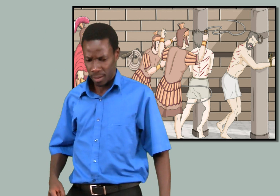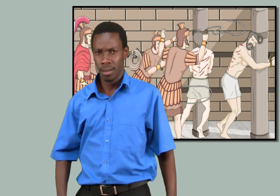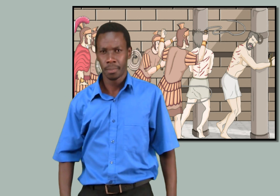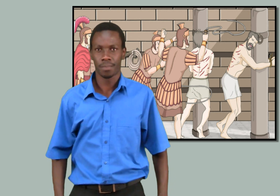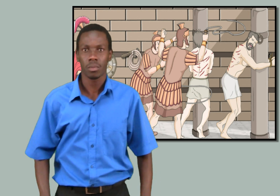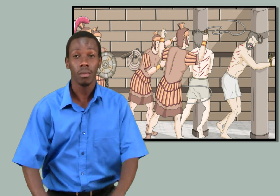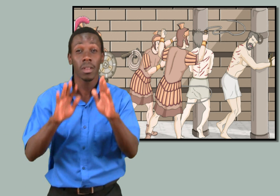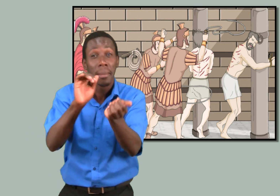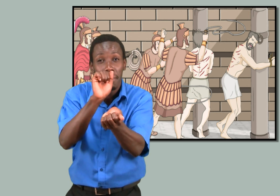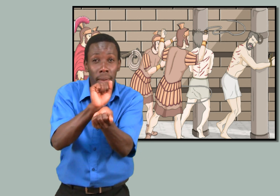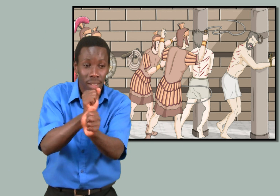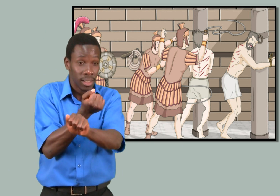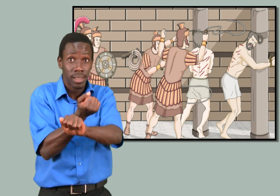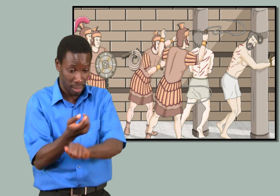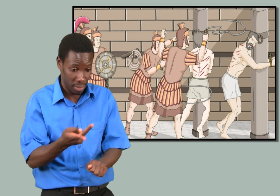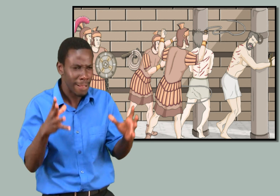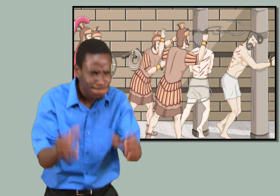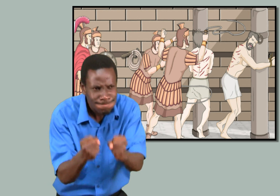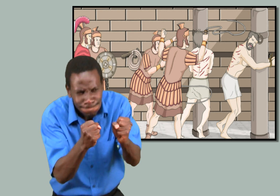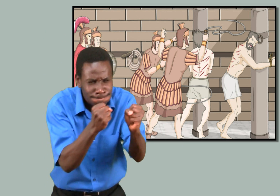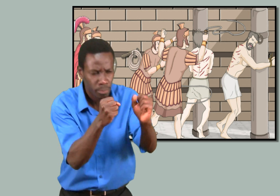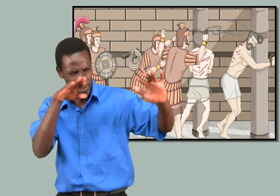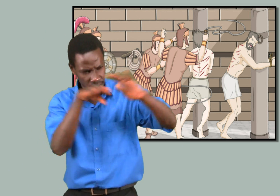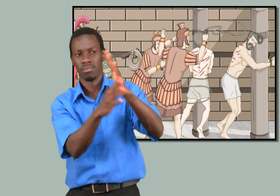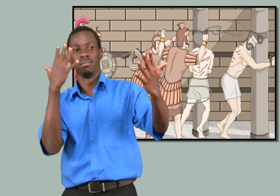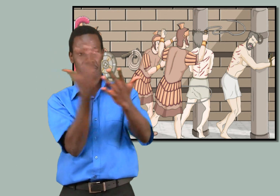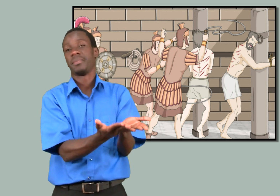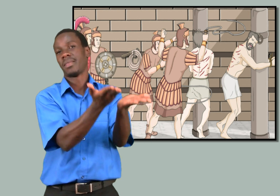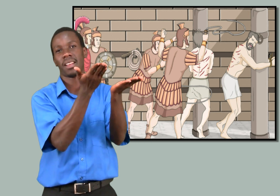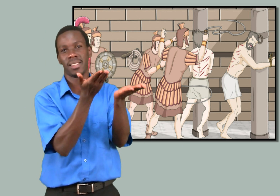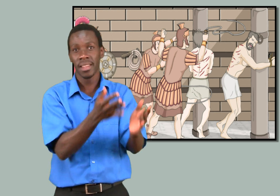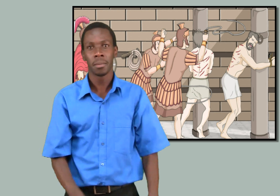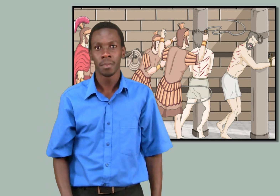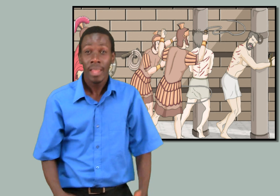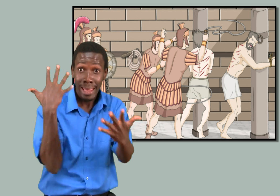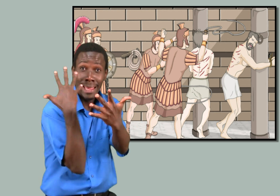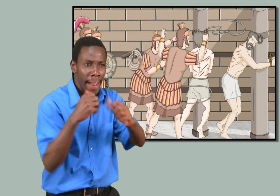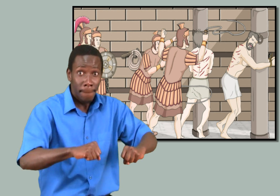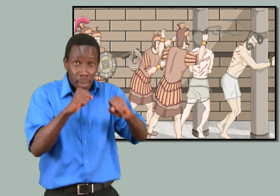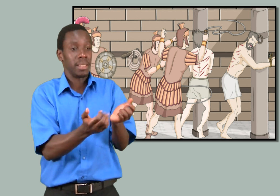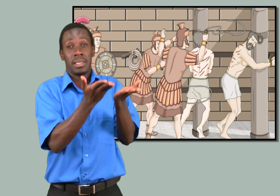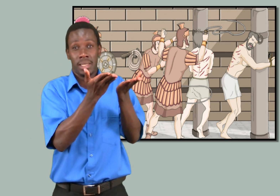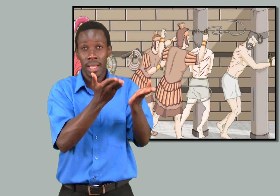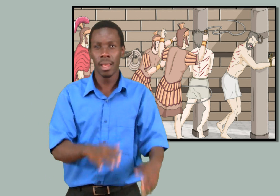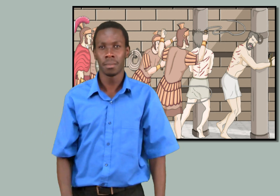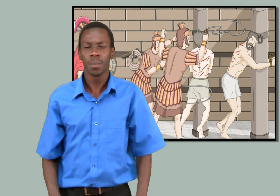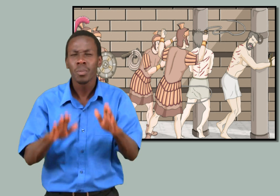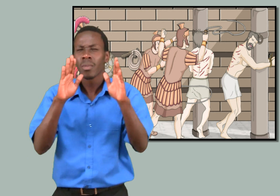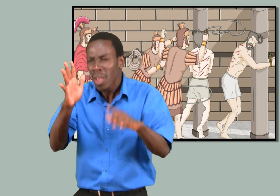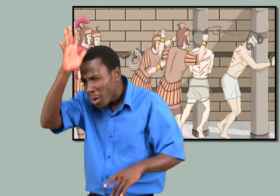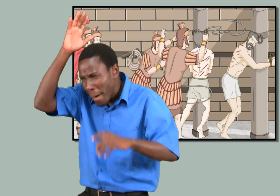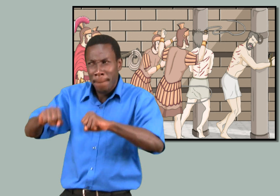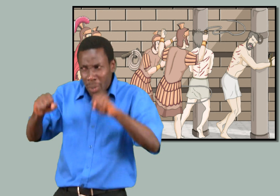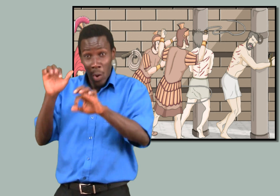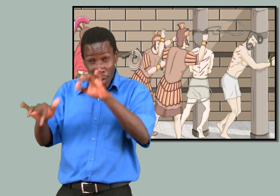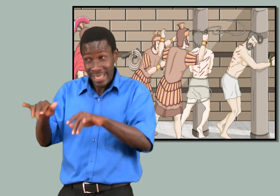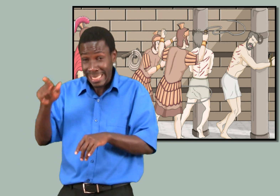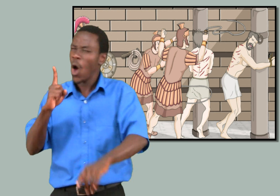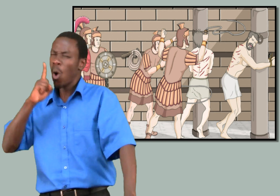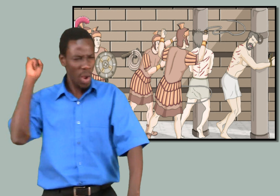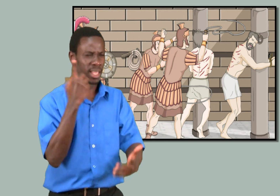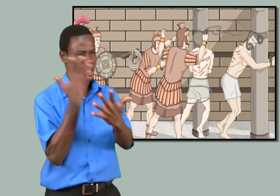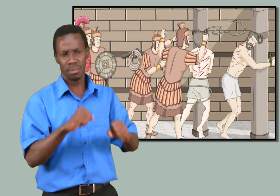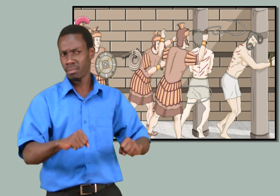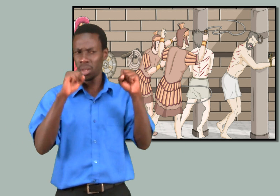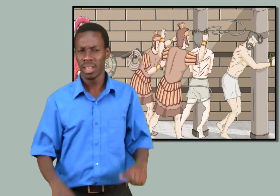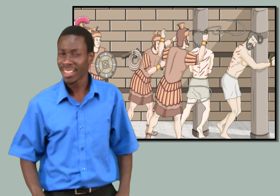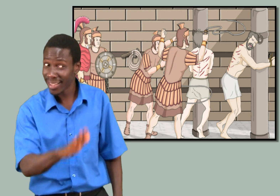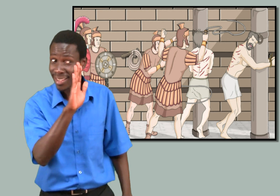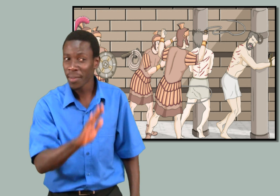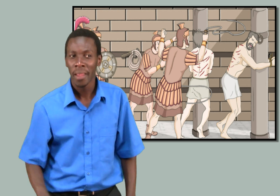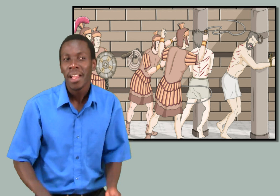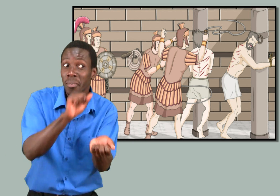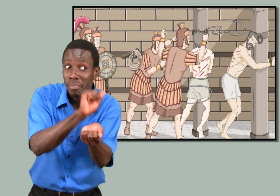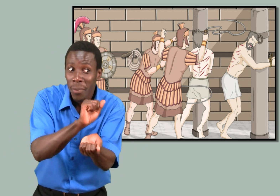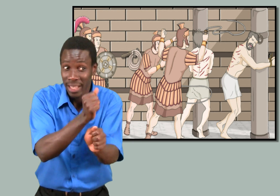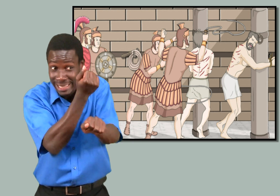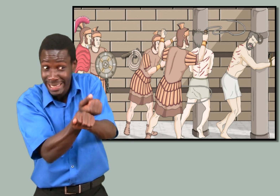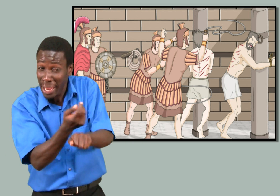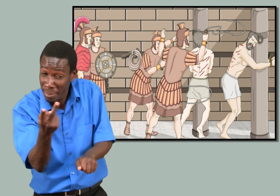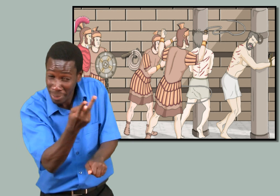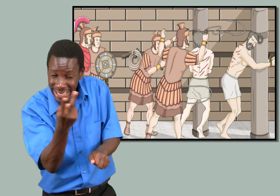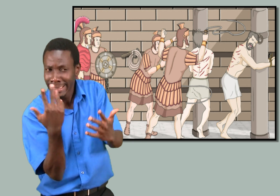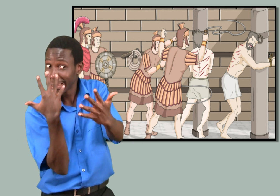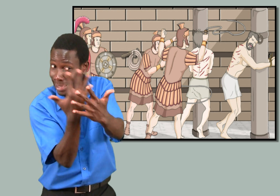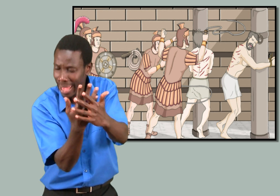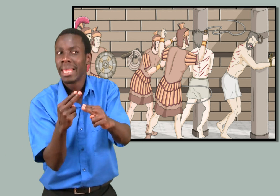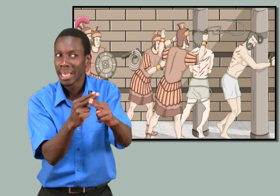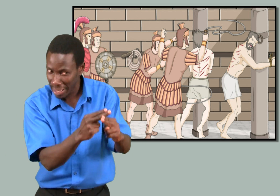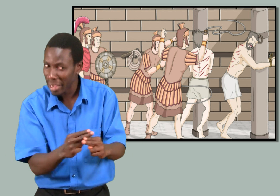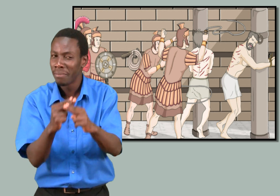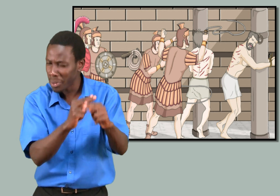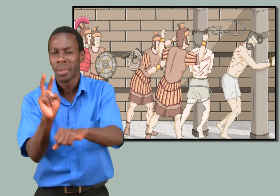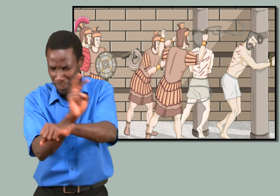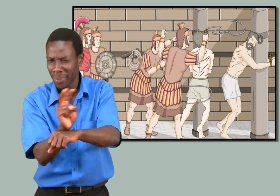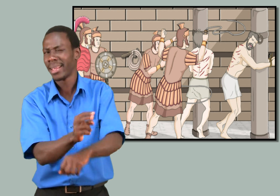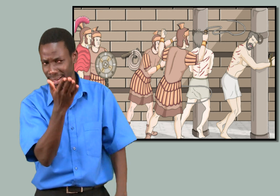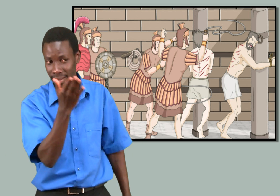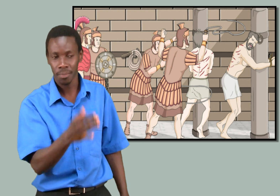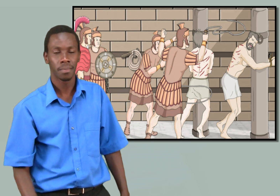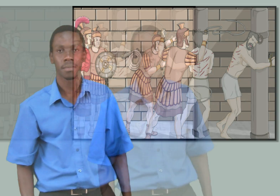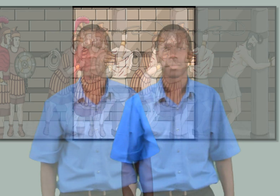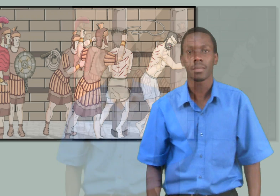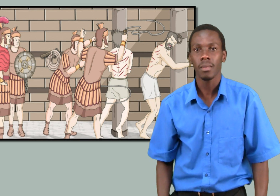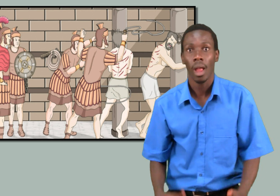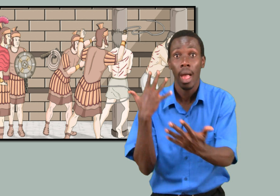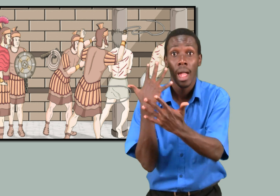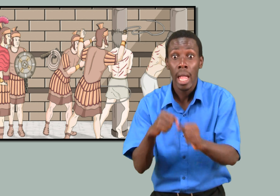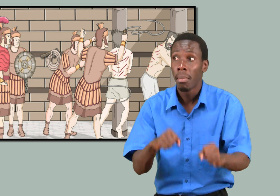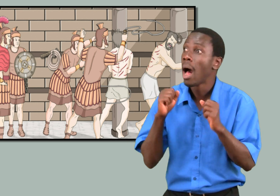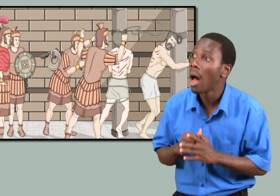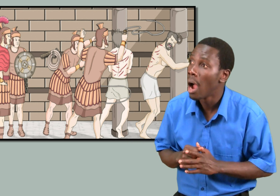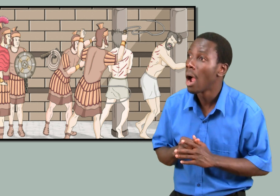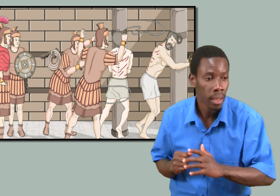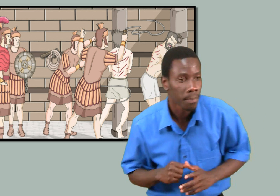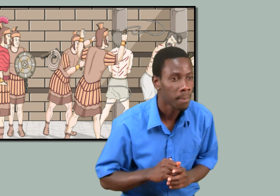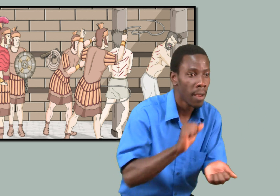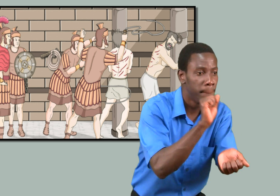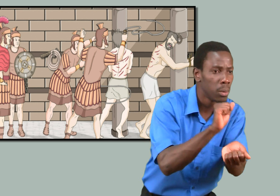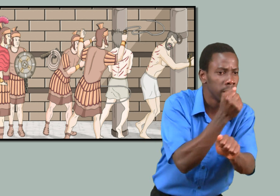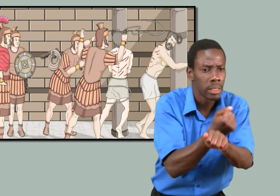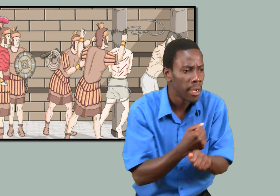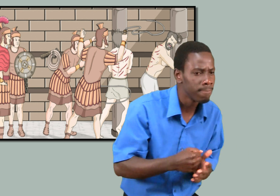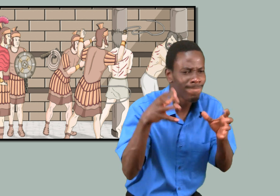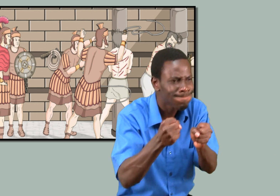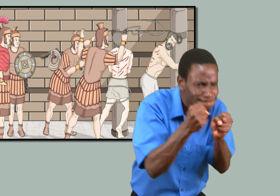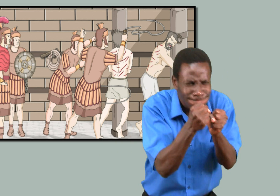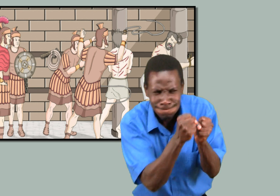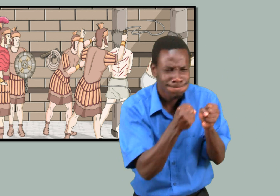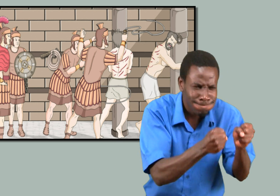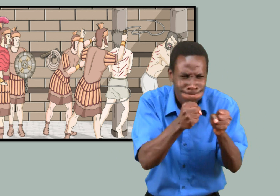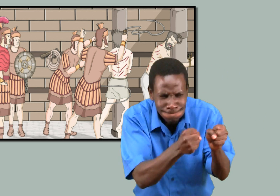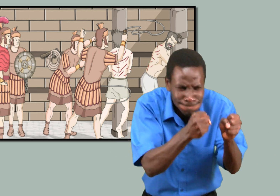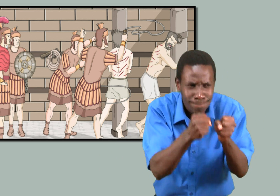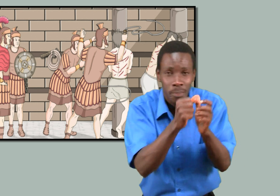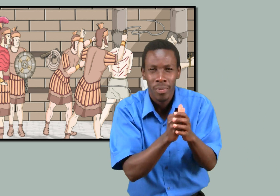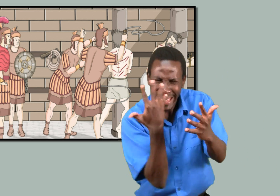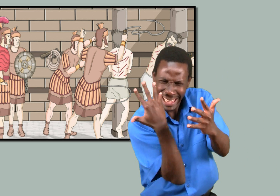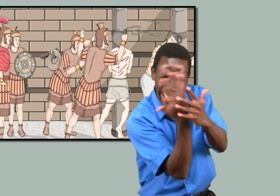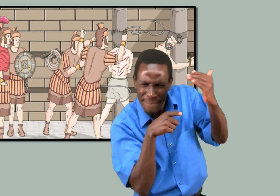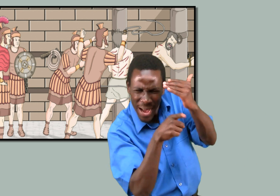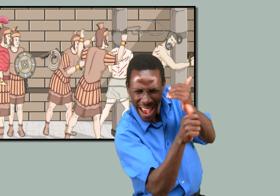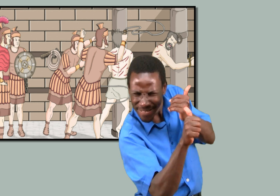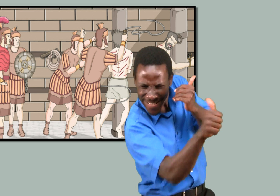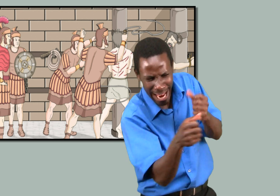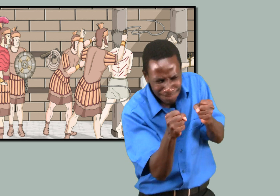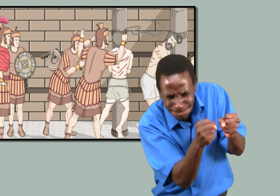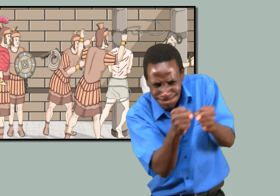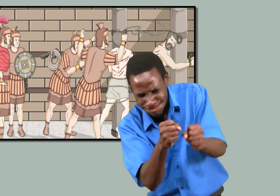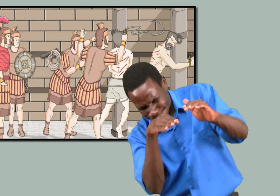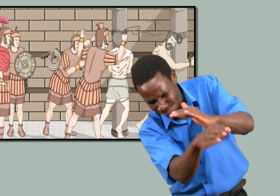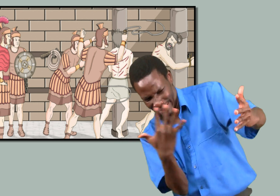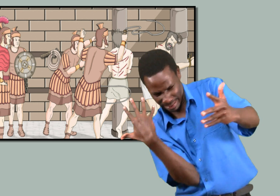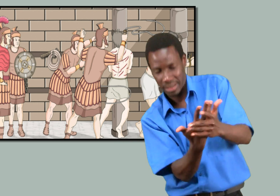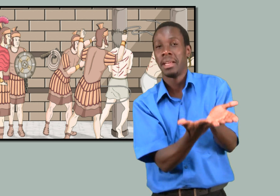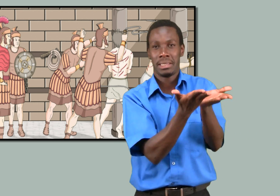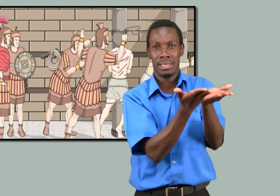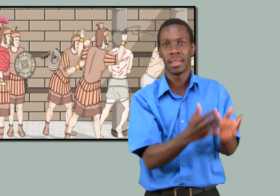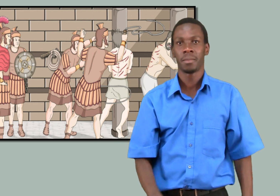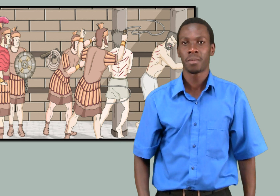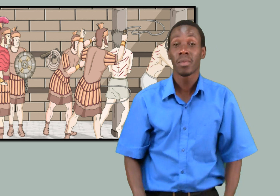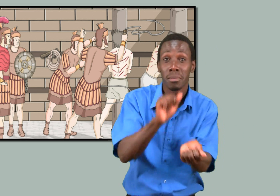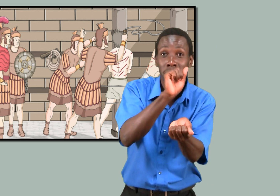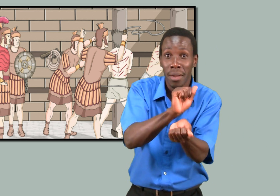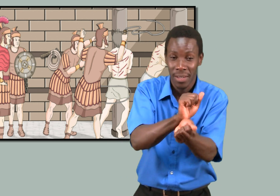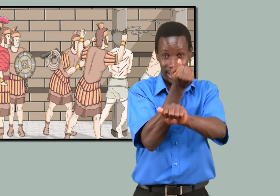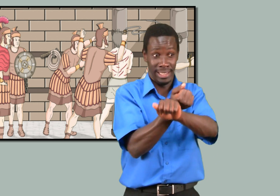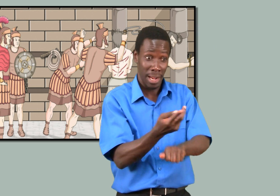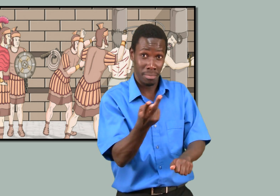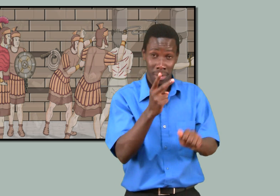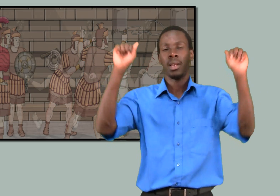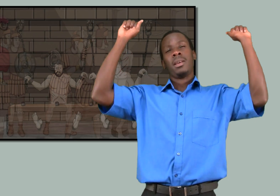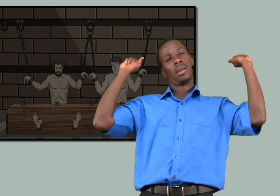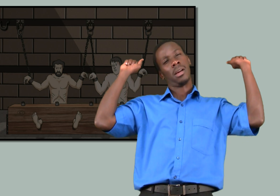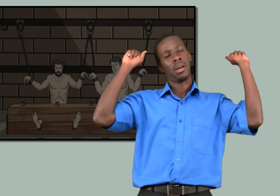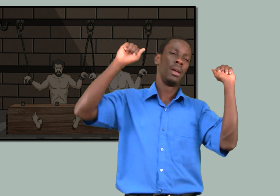And after striking them with many blows, they threw them into prison and ordered the jailer to guard them securely.